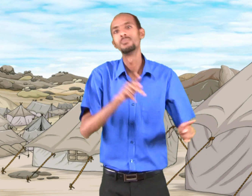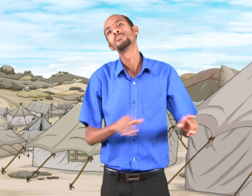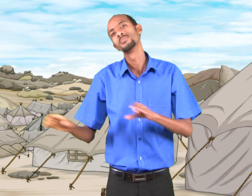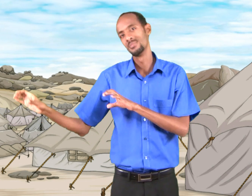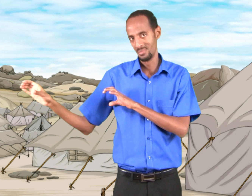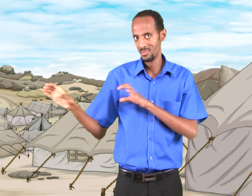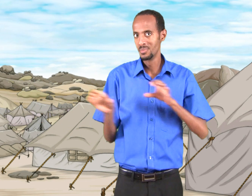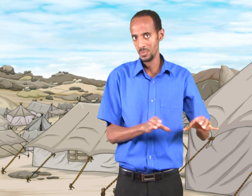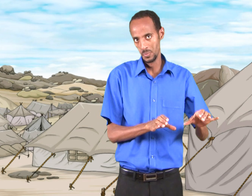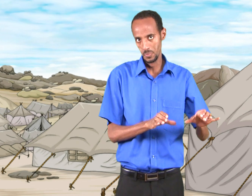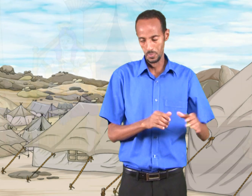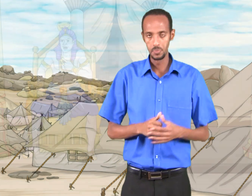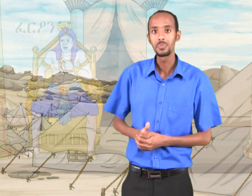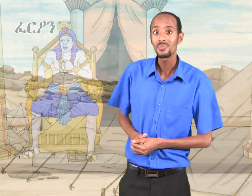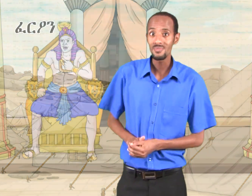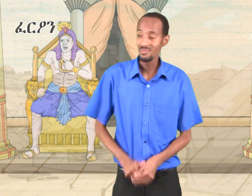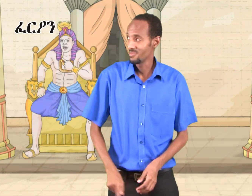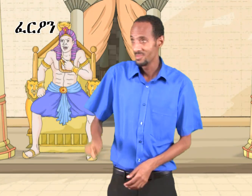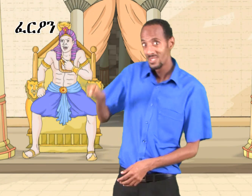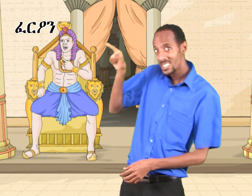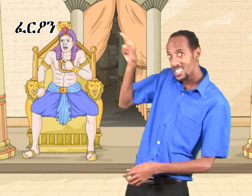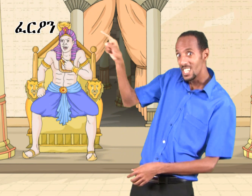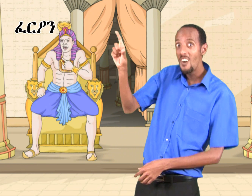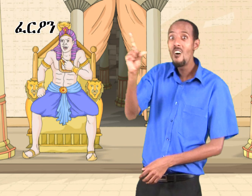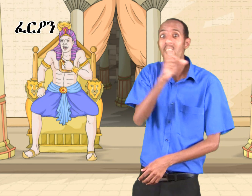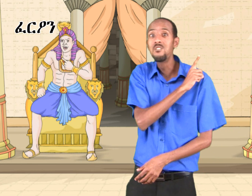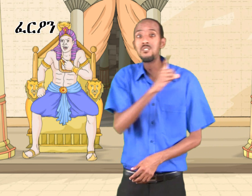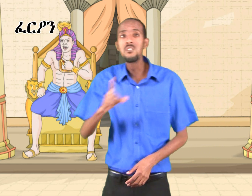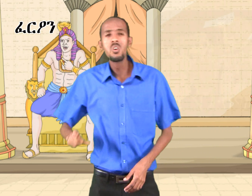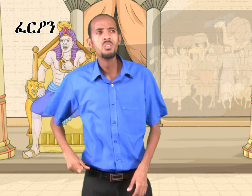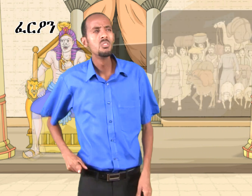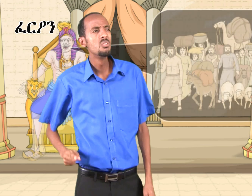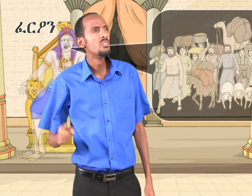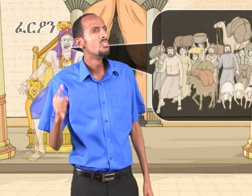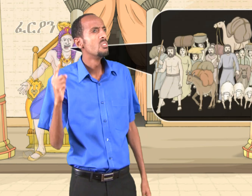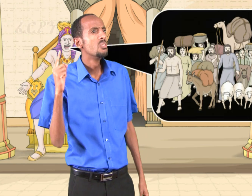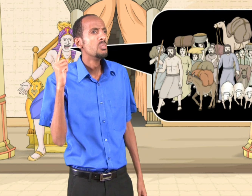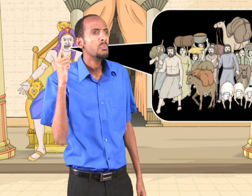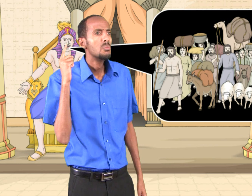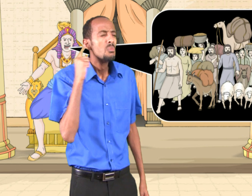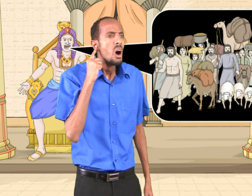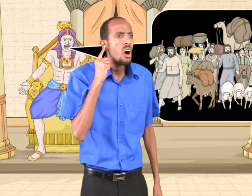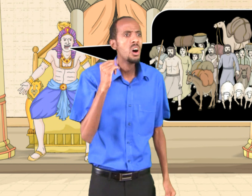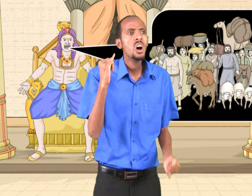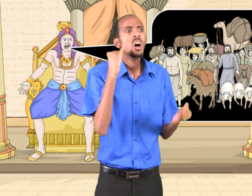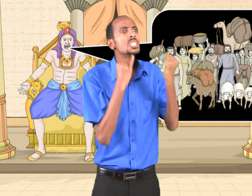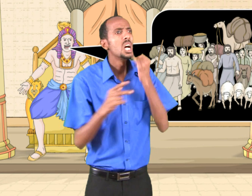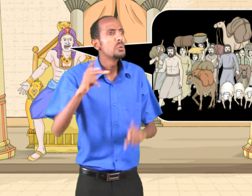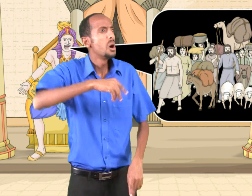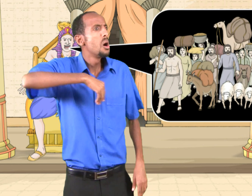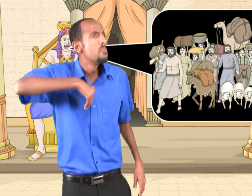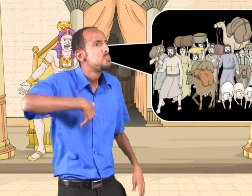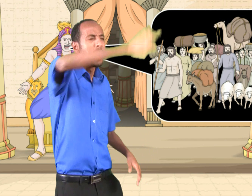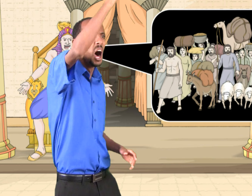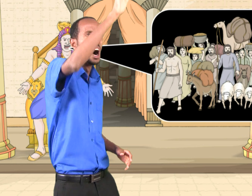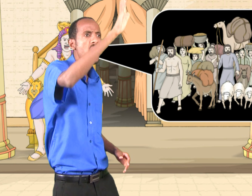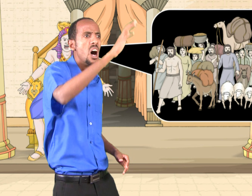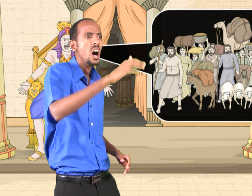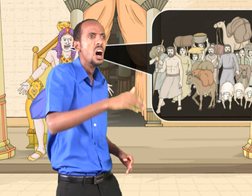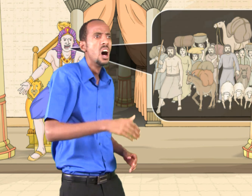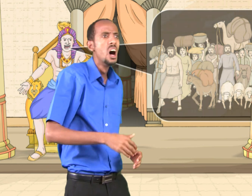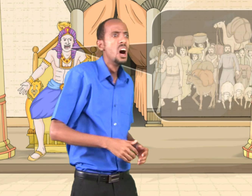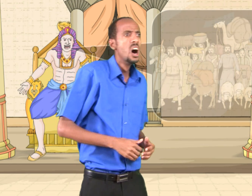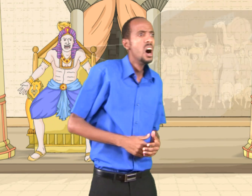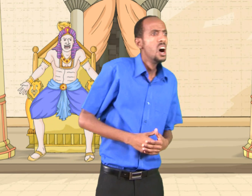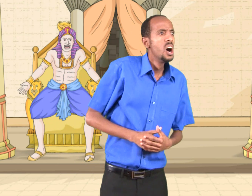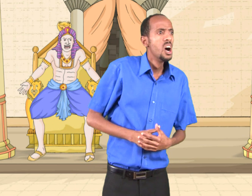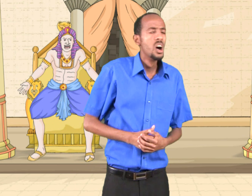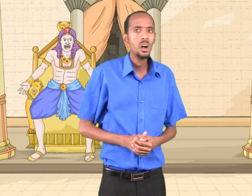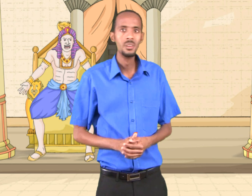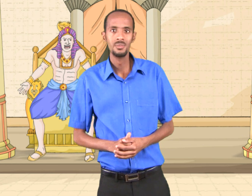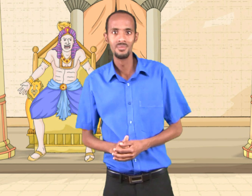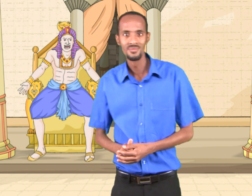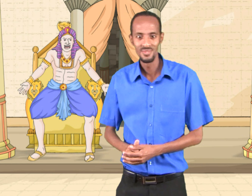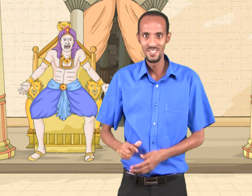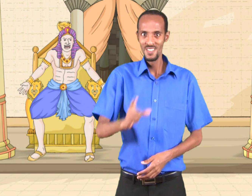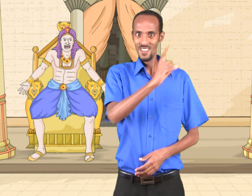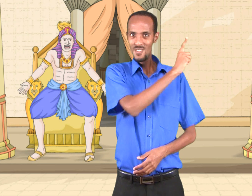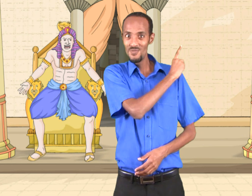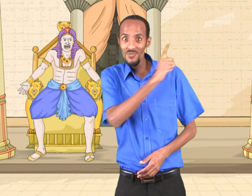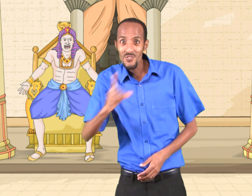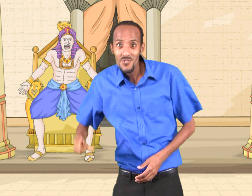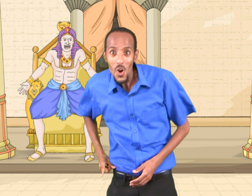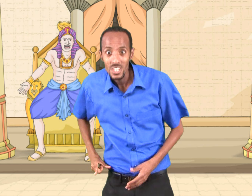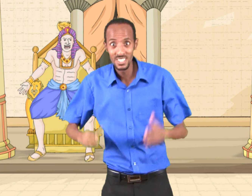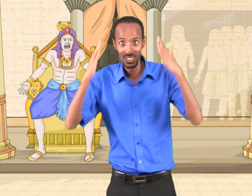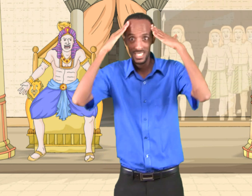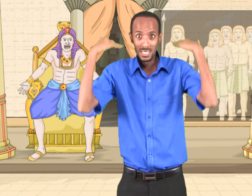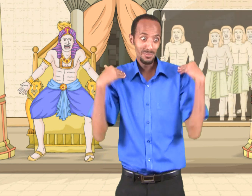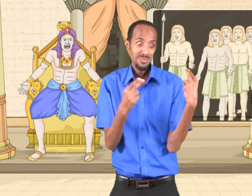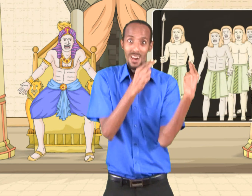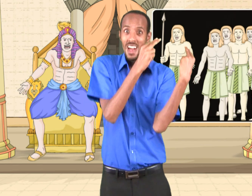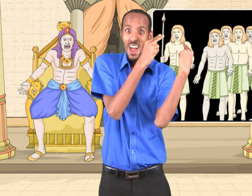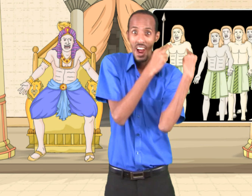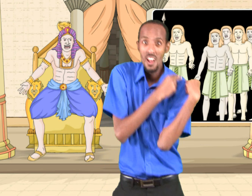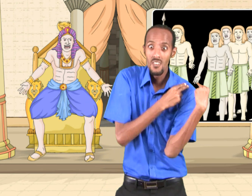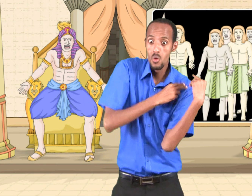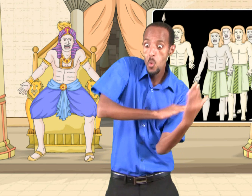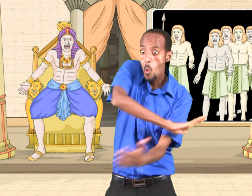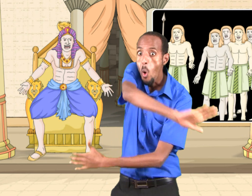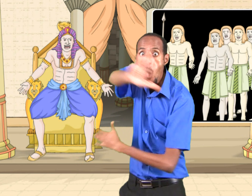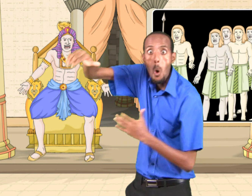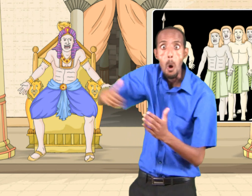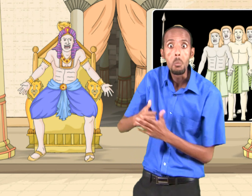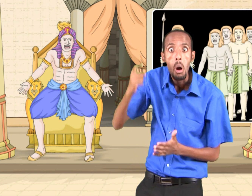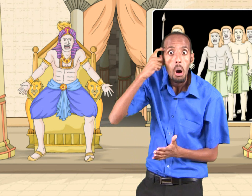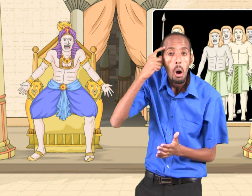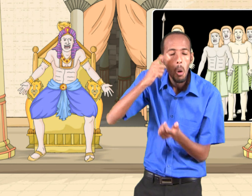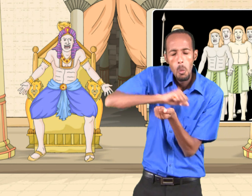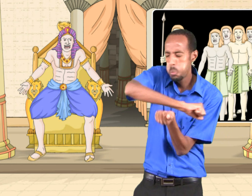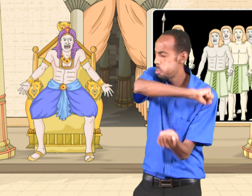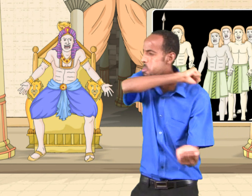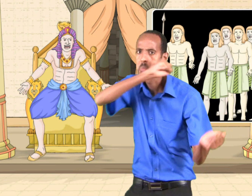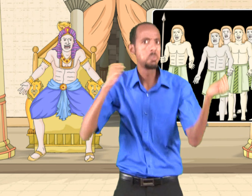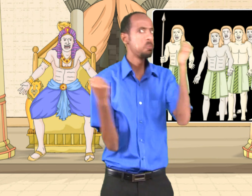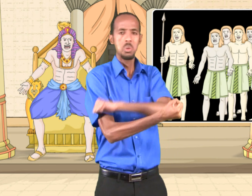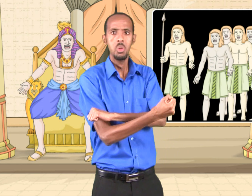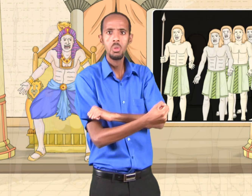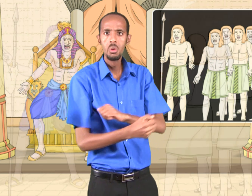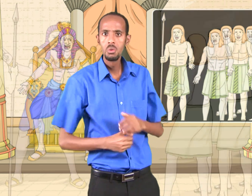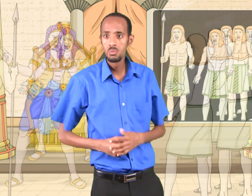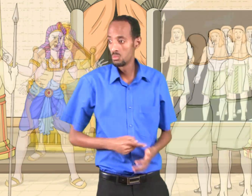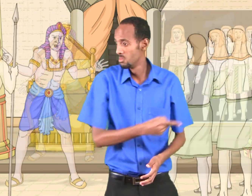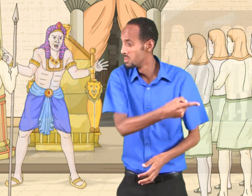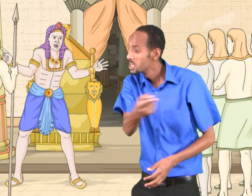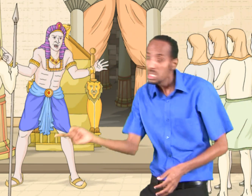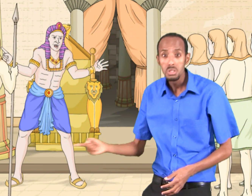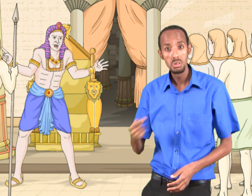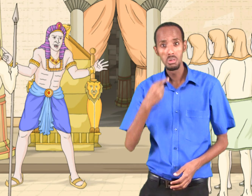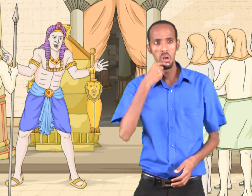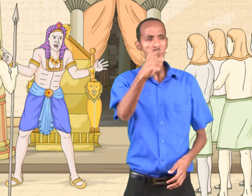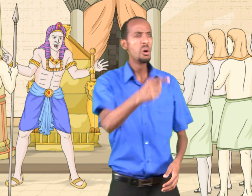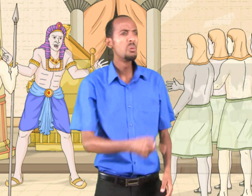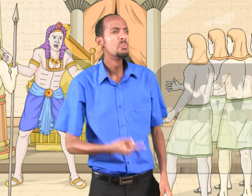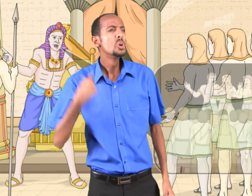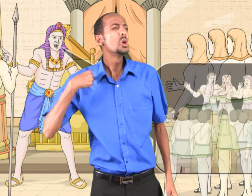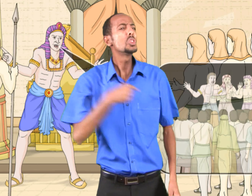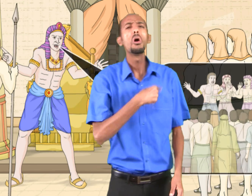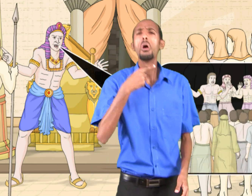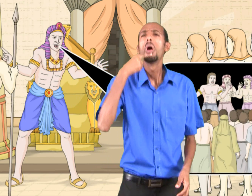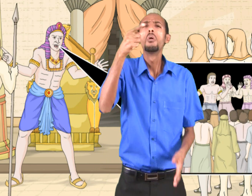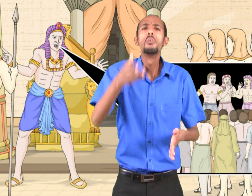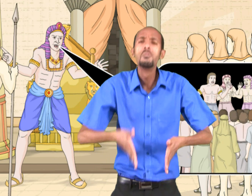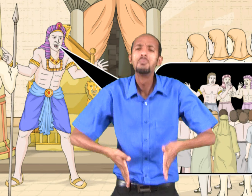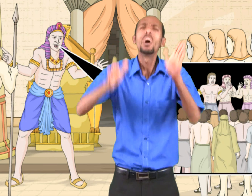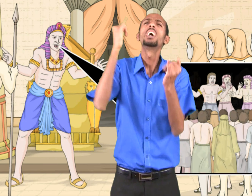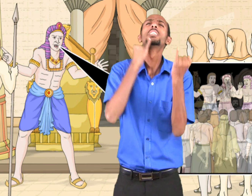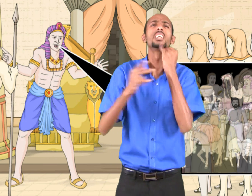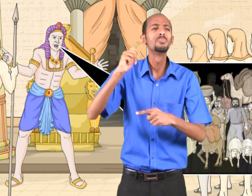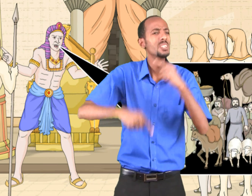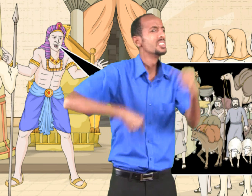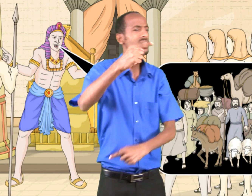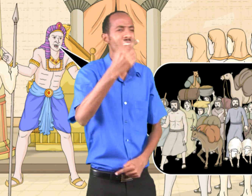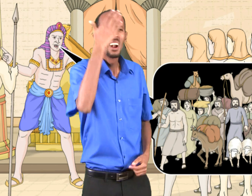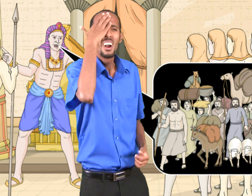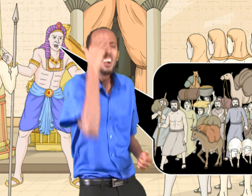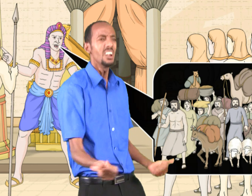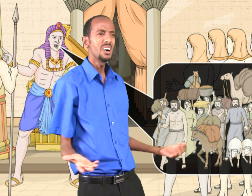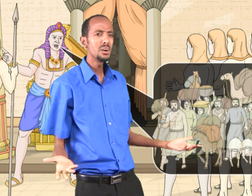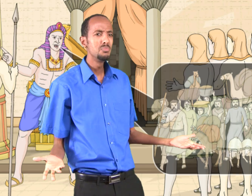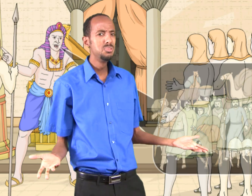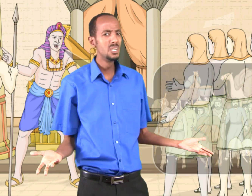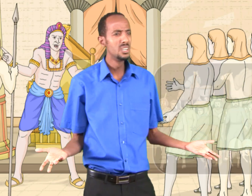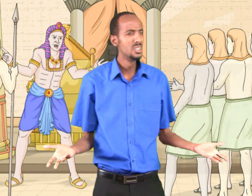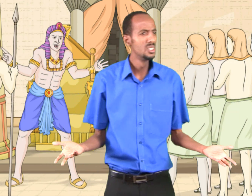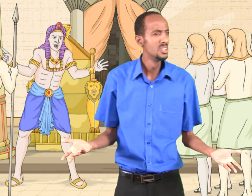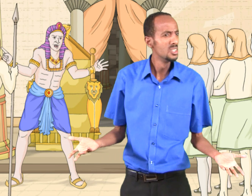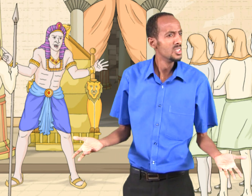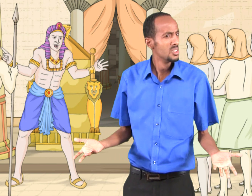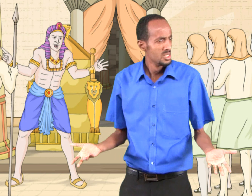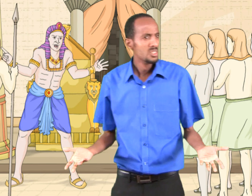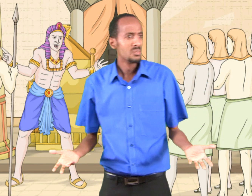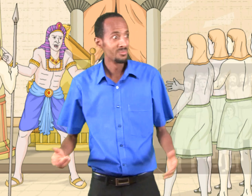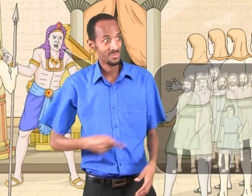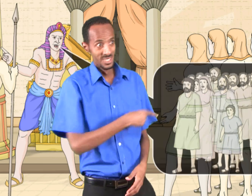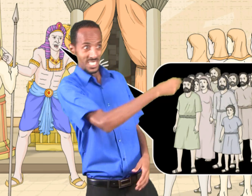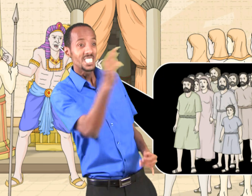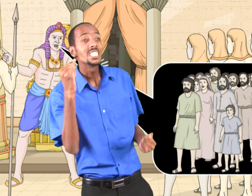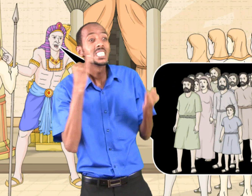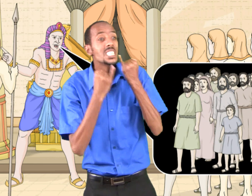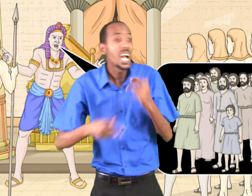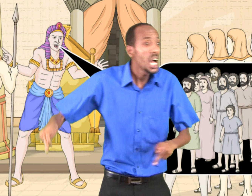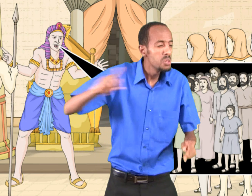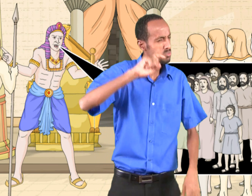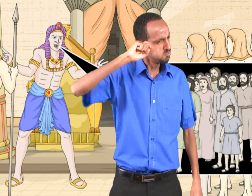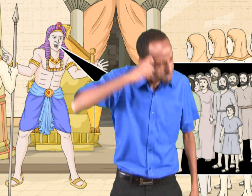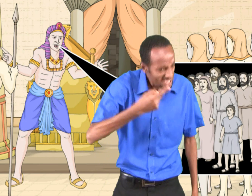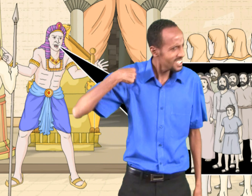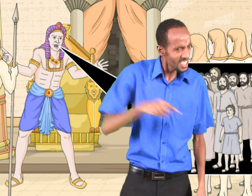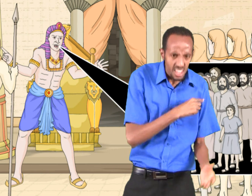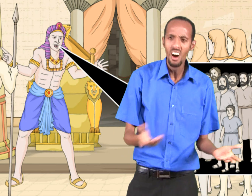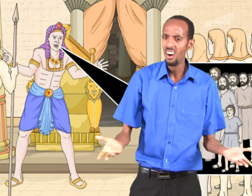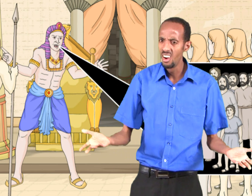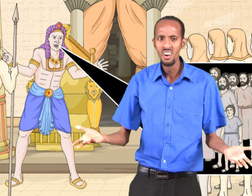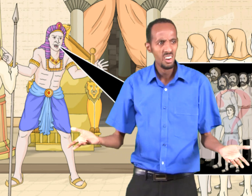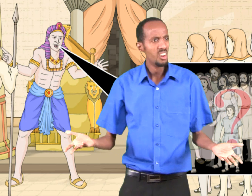When the king of Egypt was told that the people had fled, Pharaoh and his officials changed their minds about them and said, “What have we done?